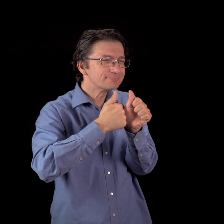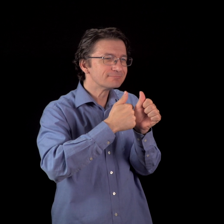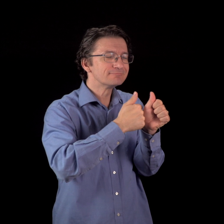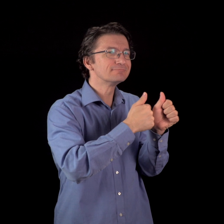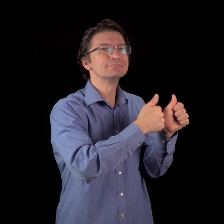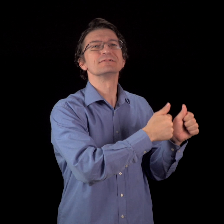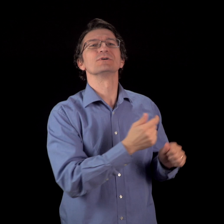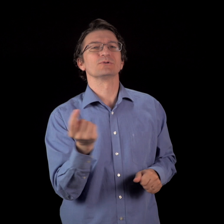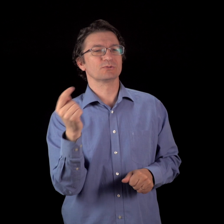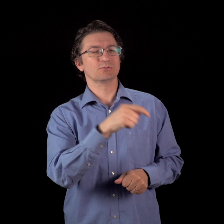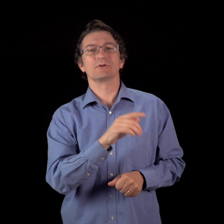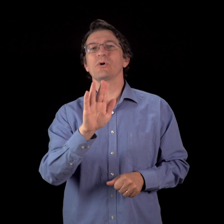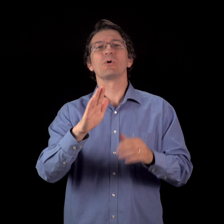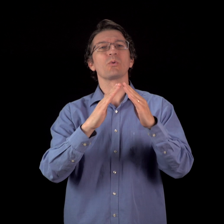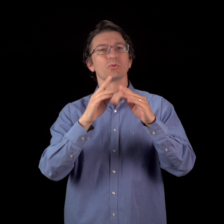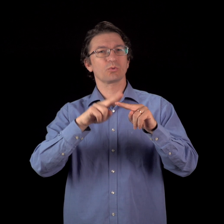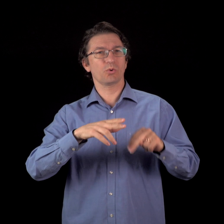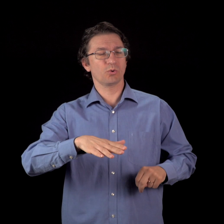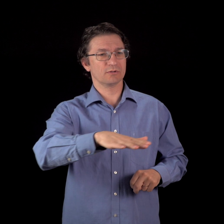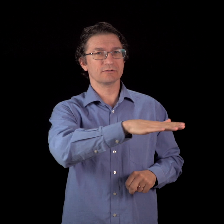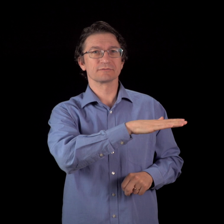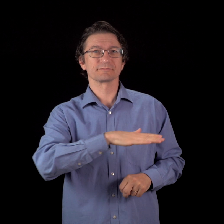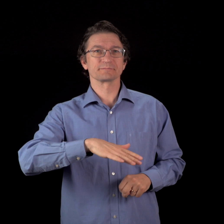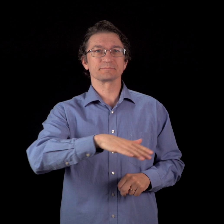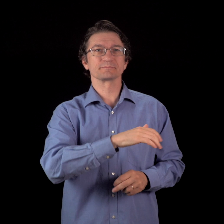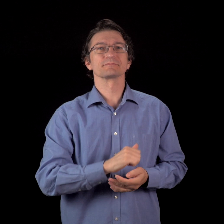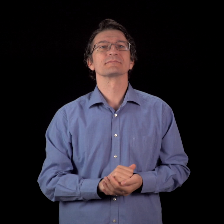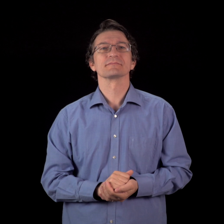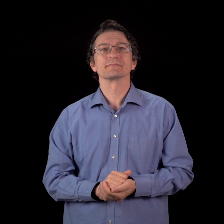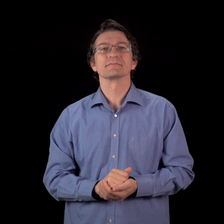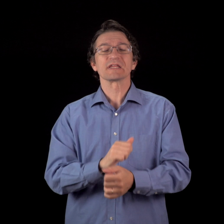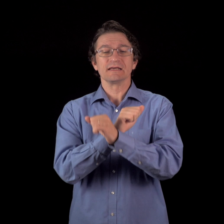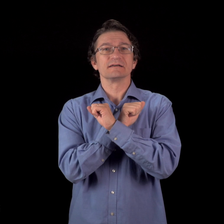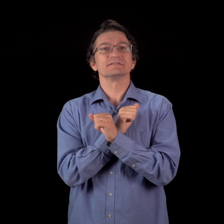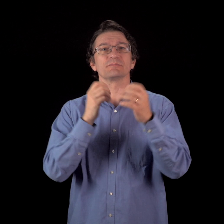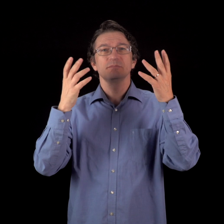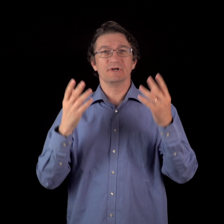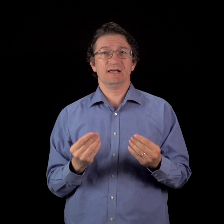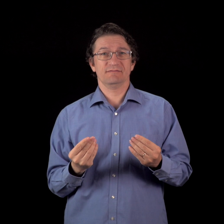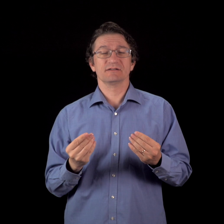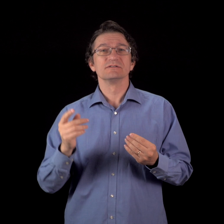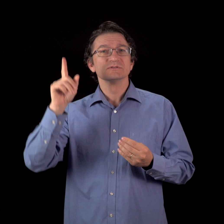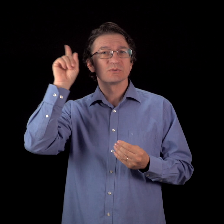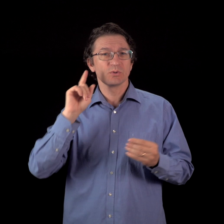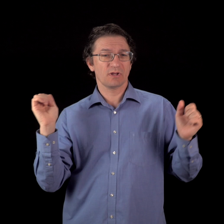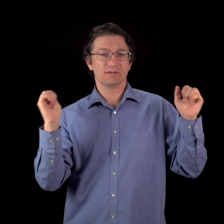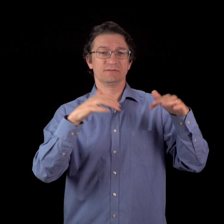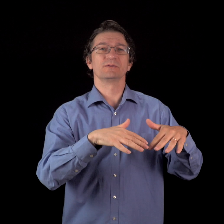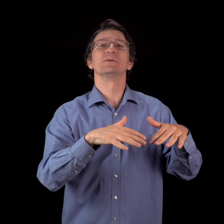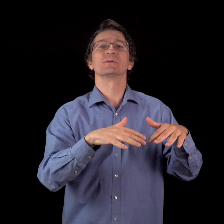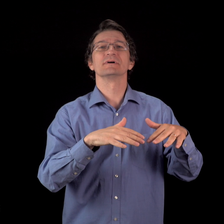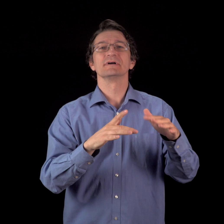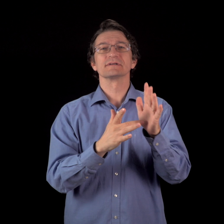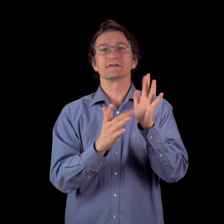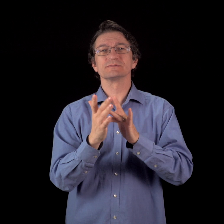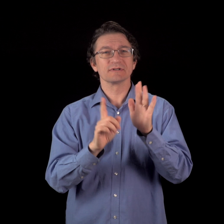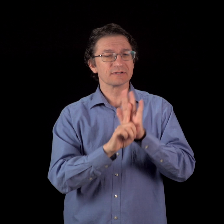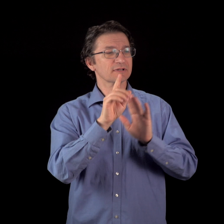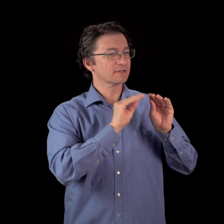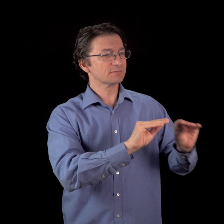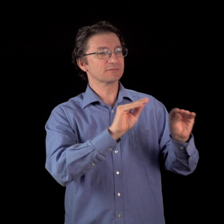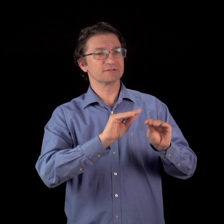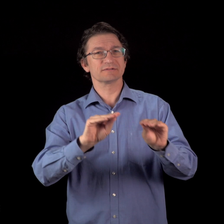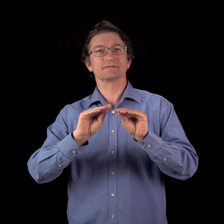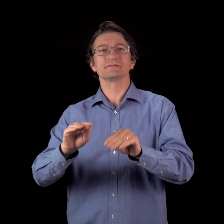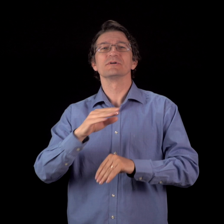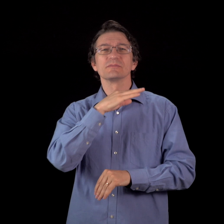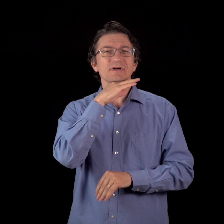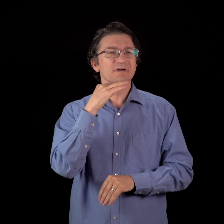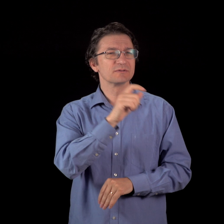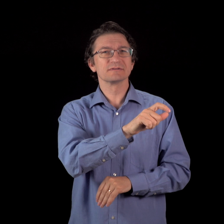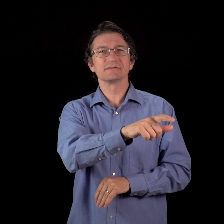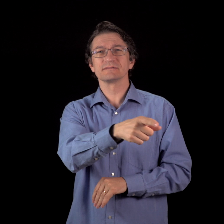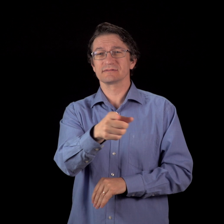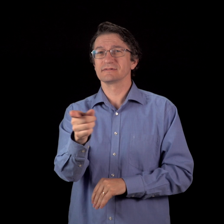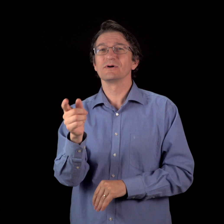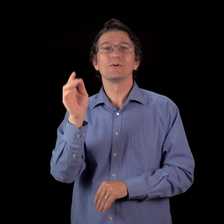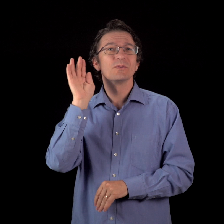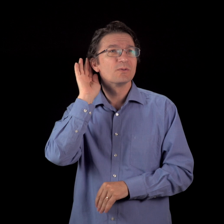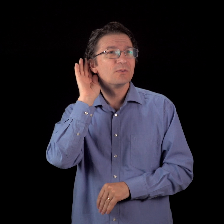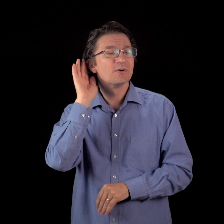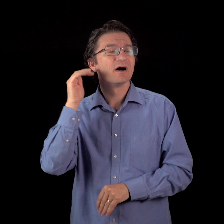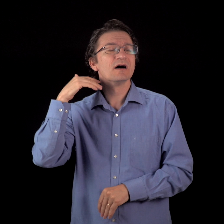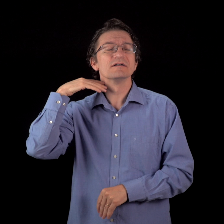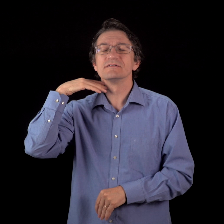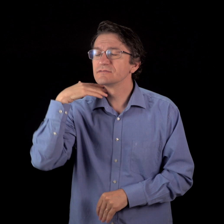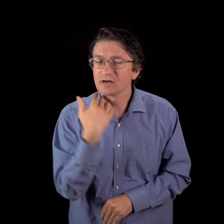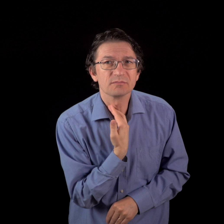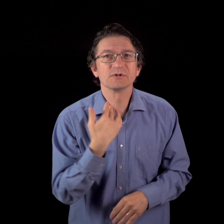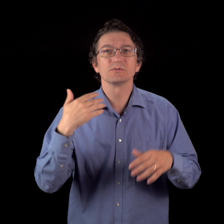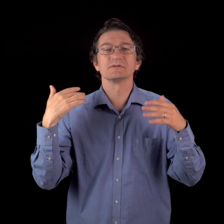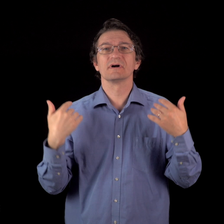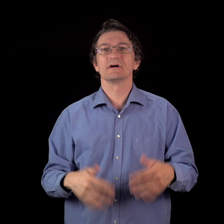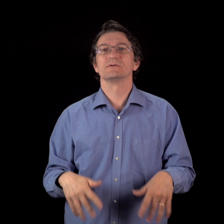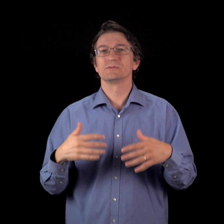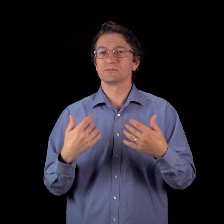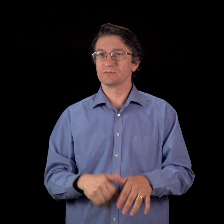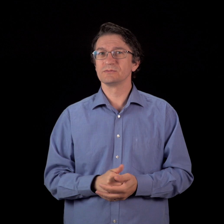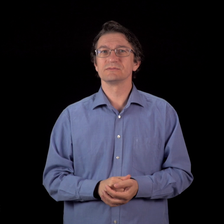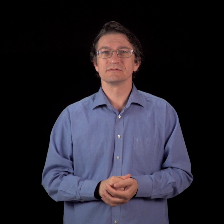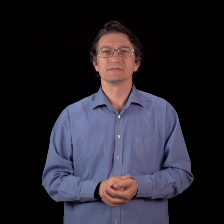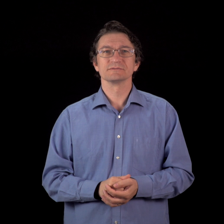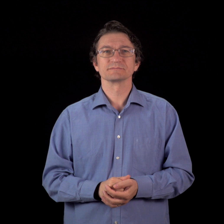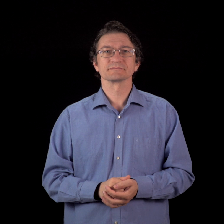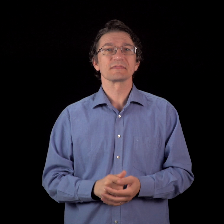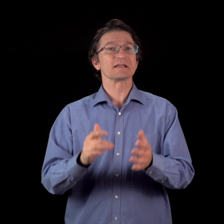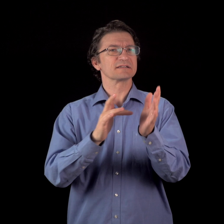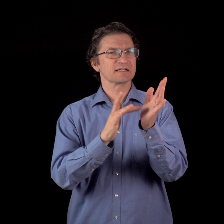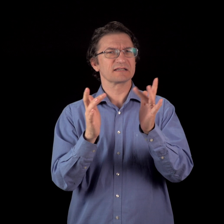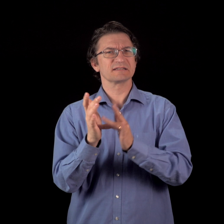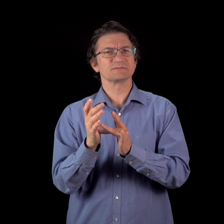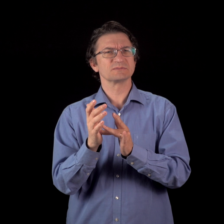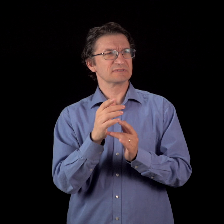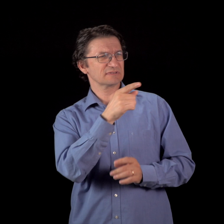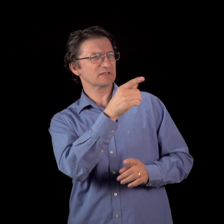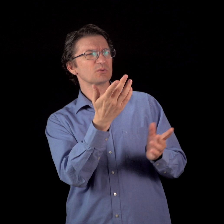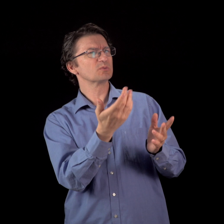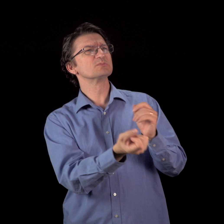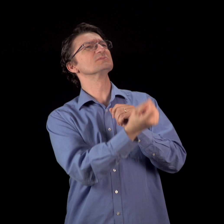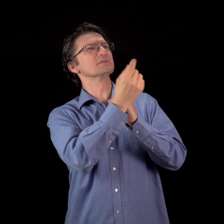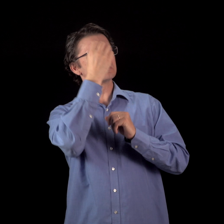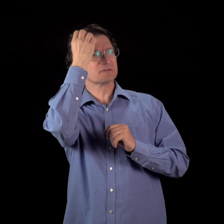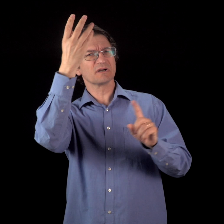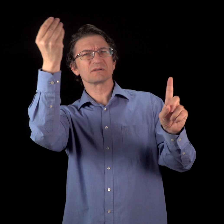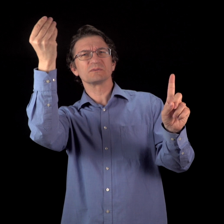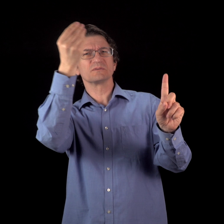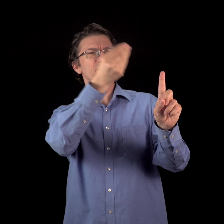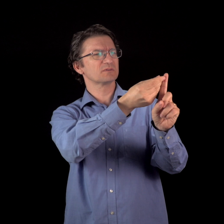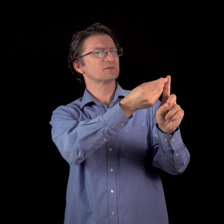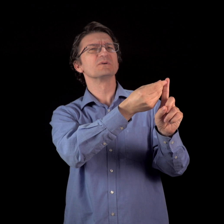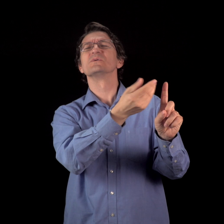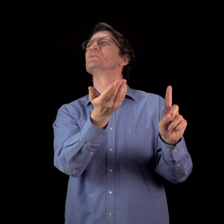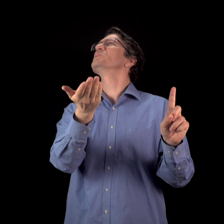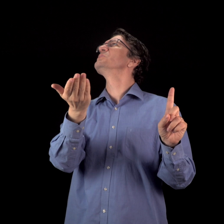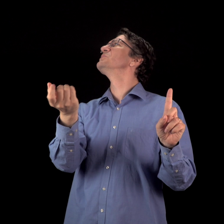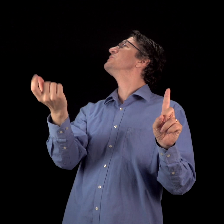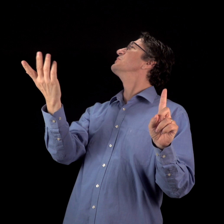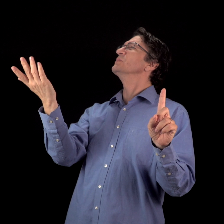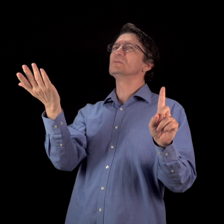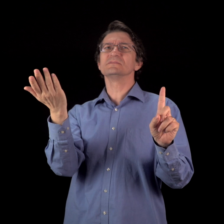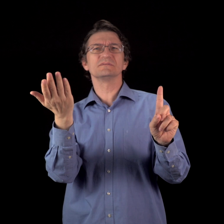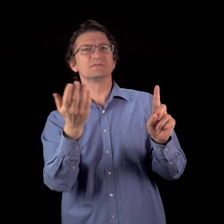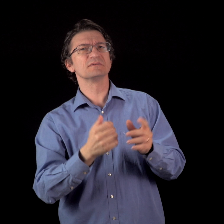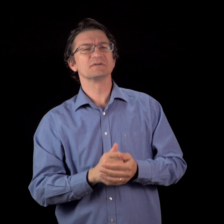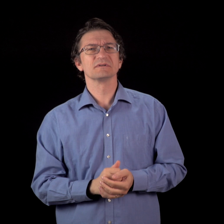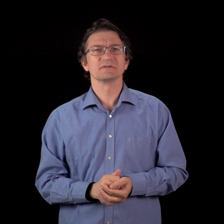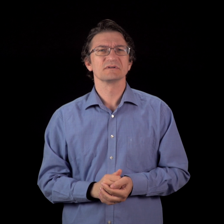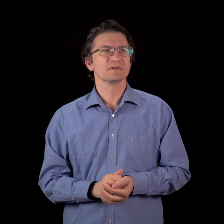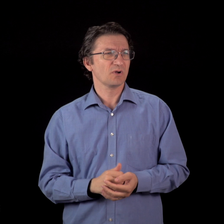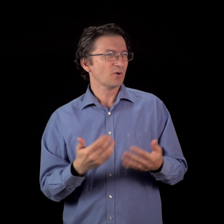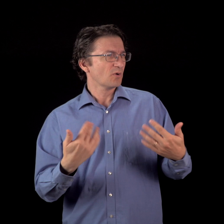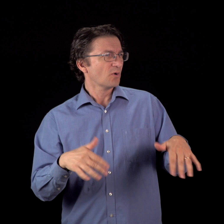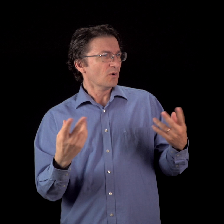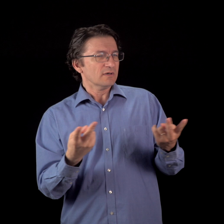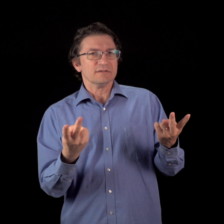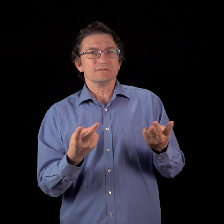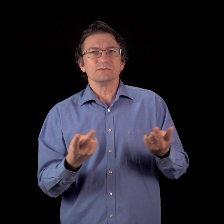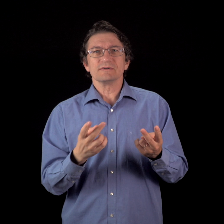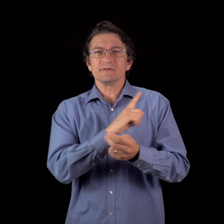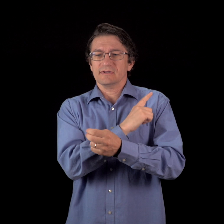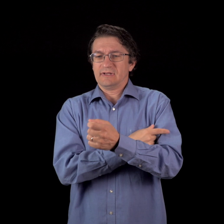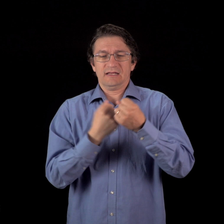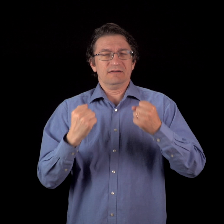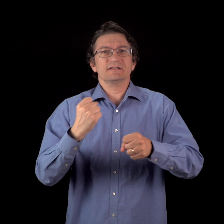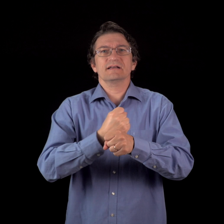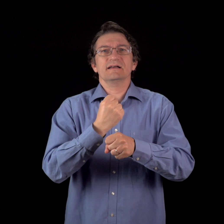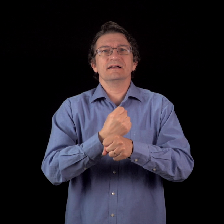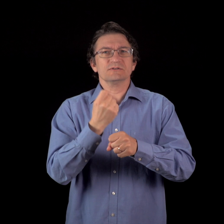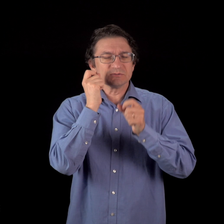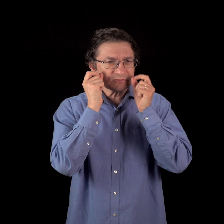When the Sabbath came, He began to teach in the synagogue, and many who heard Him were astonished. “Where did this man get these ideas?”